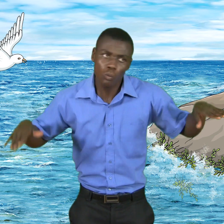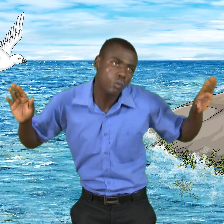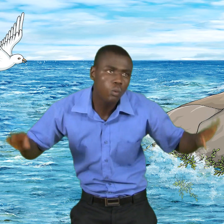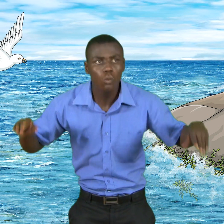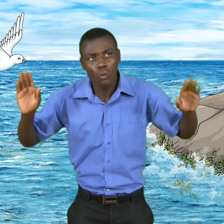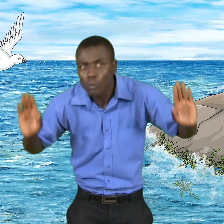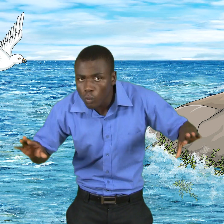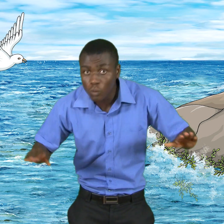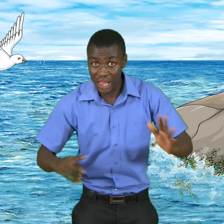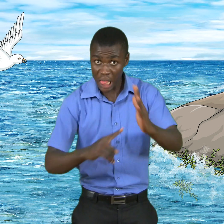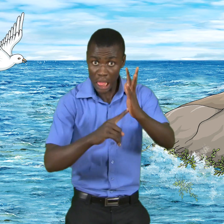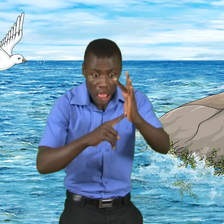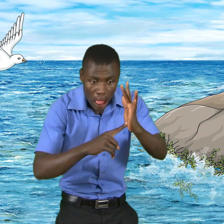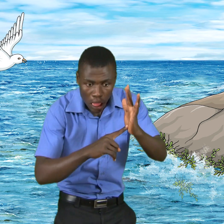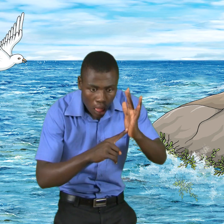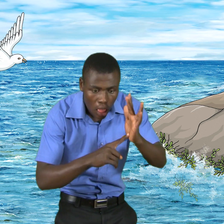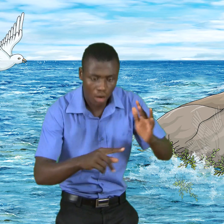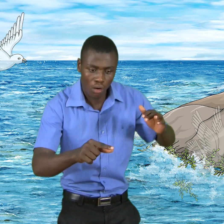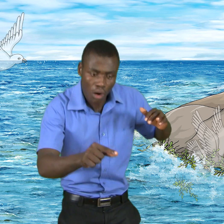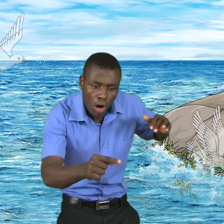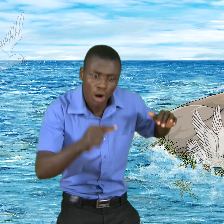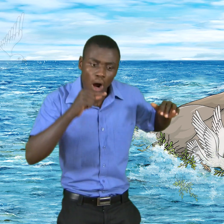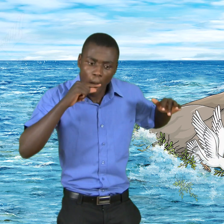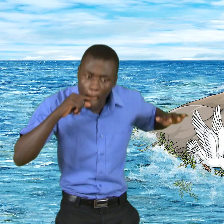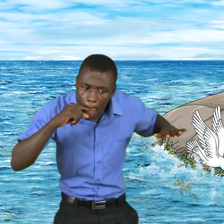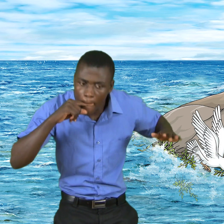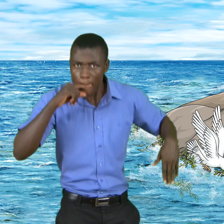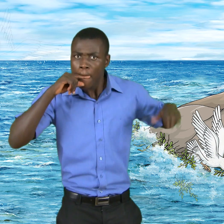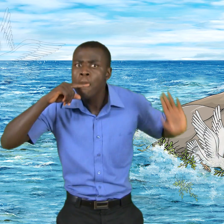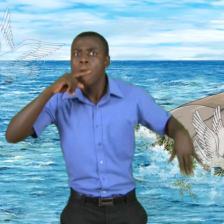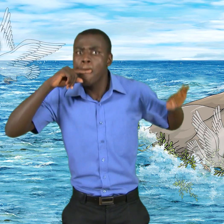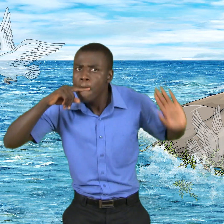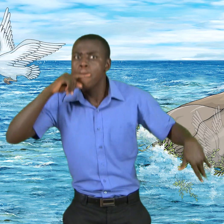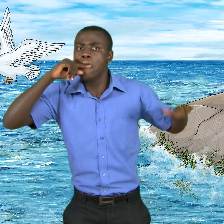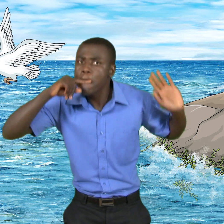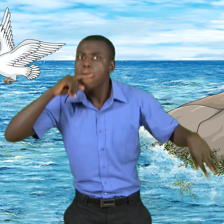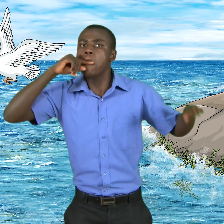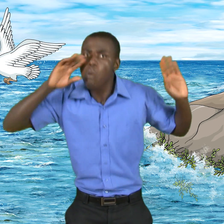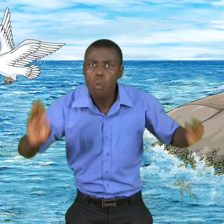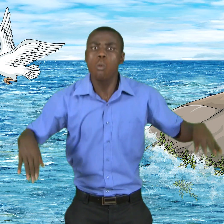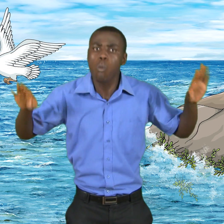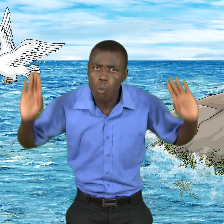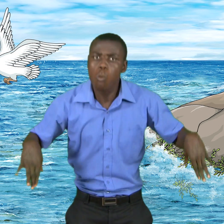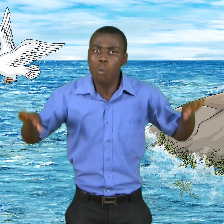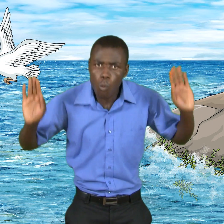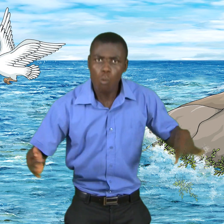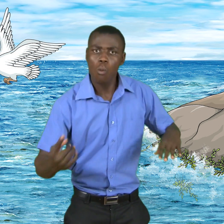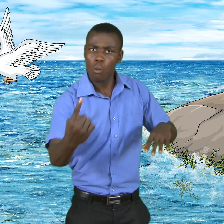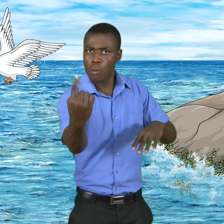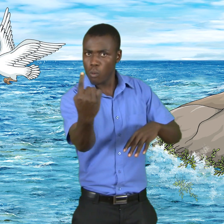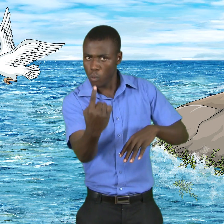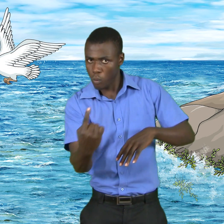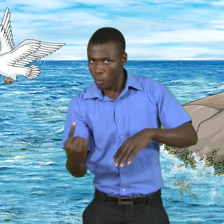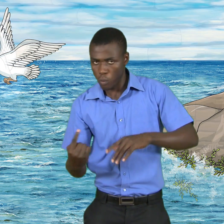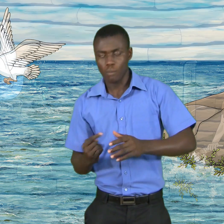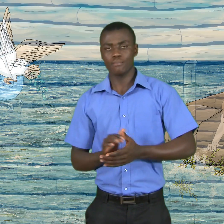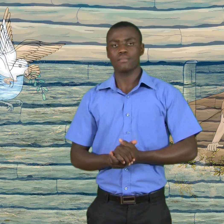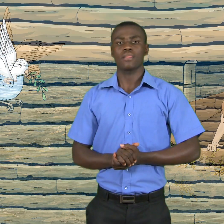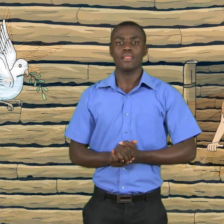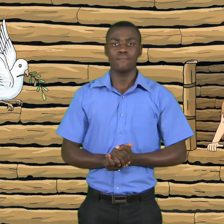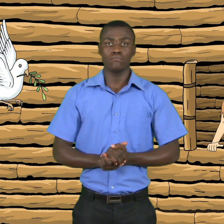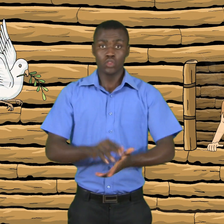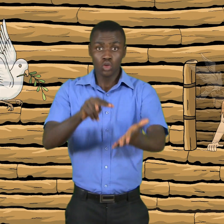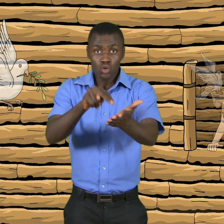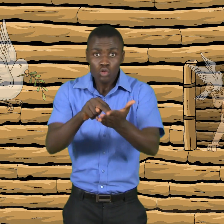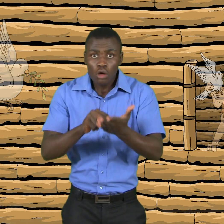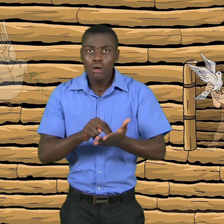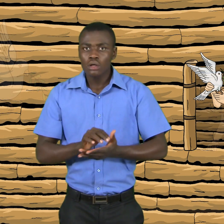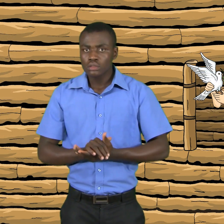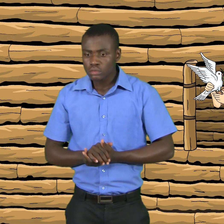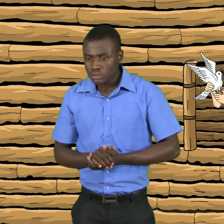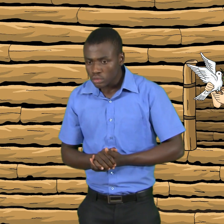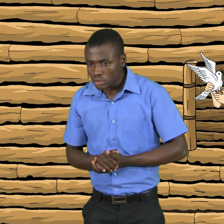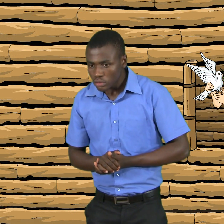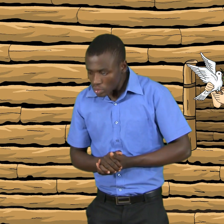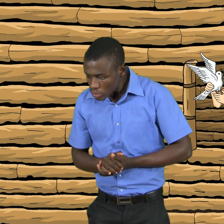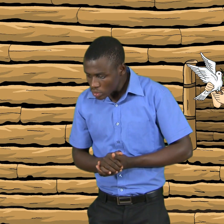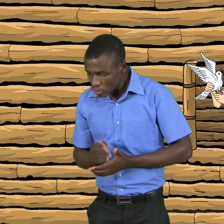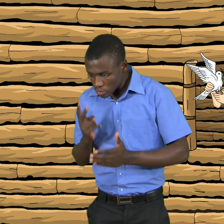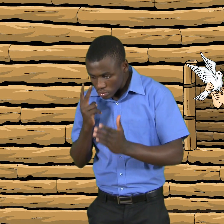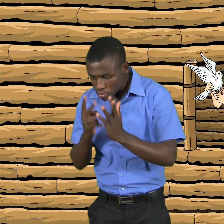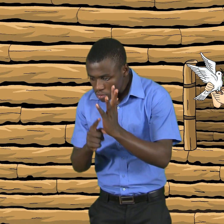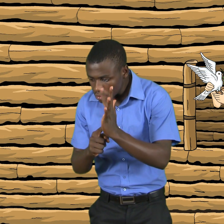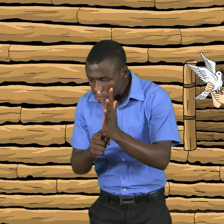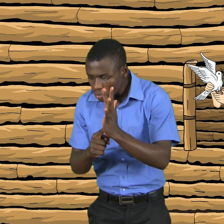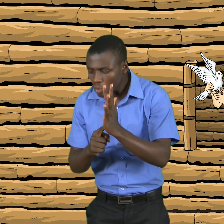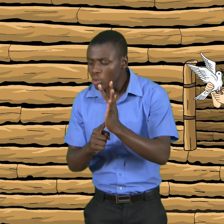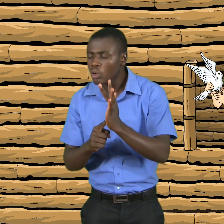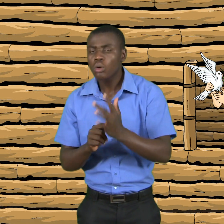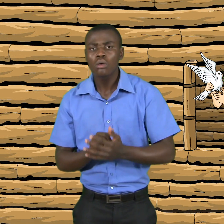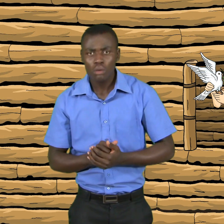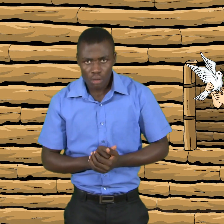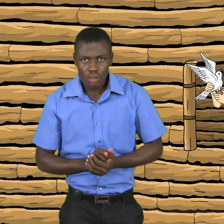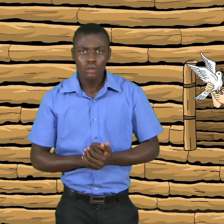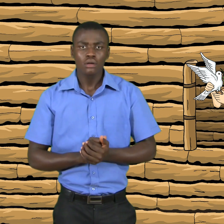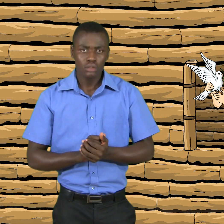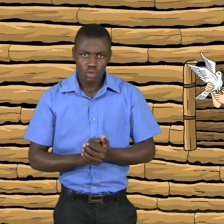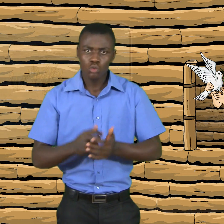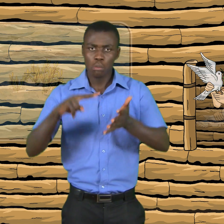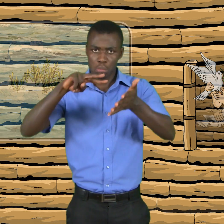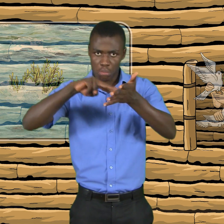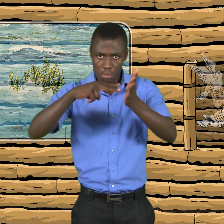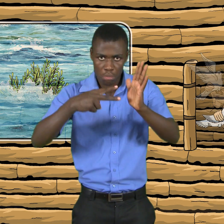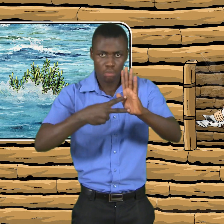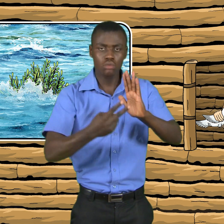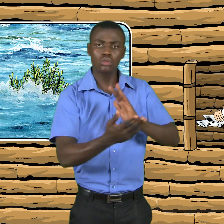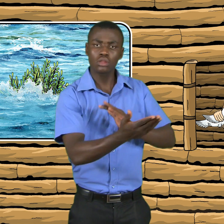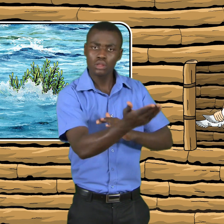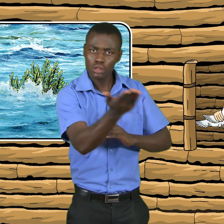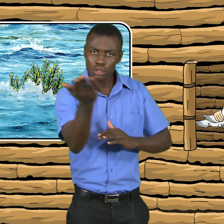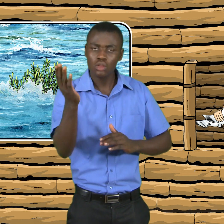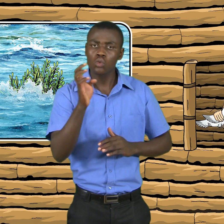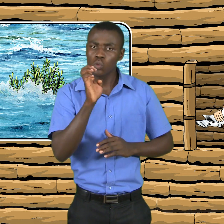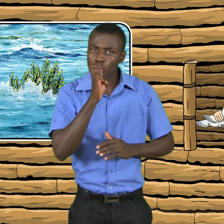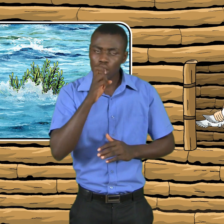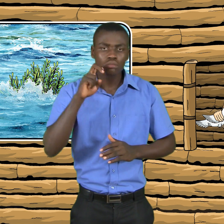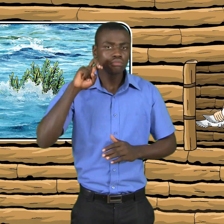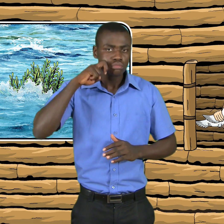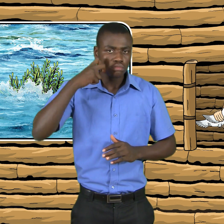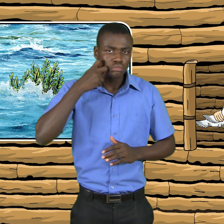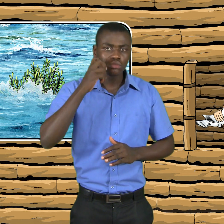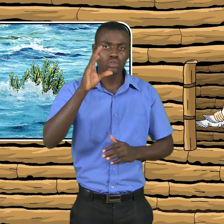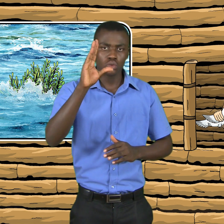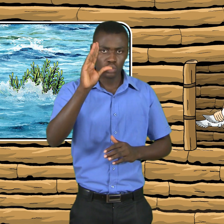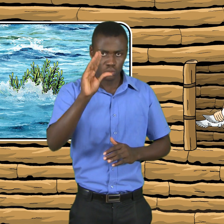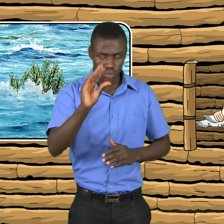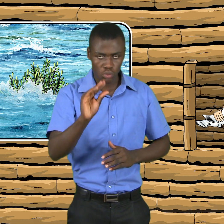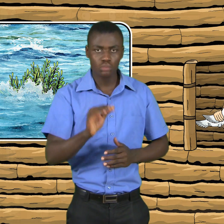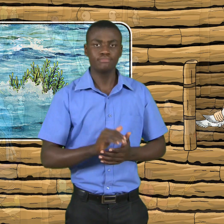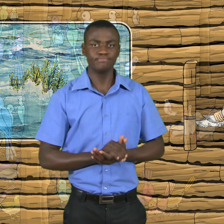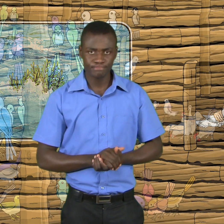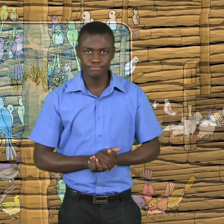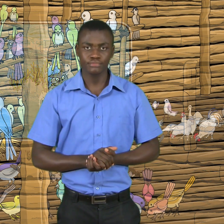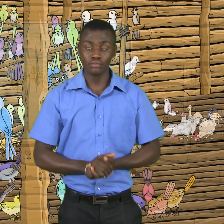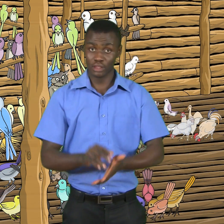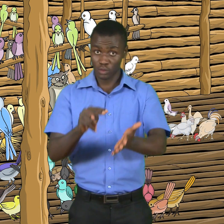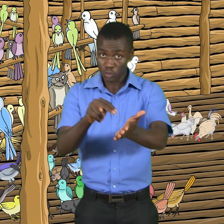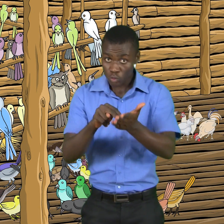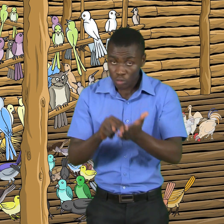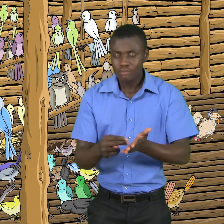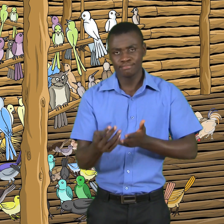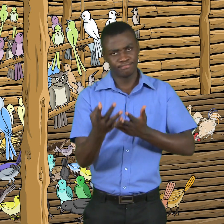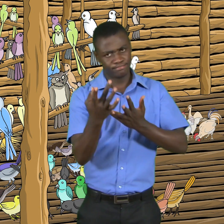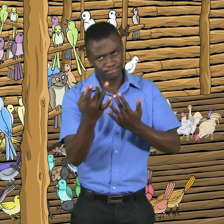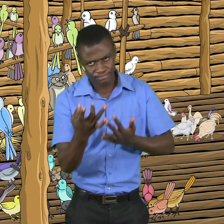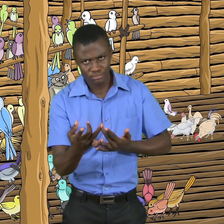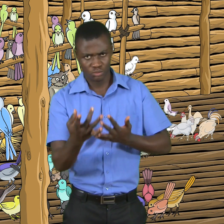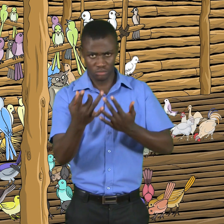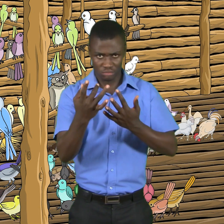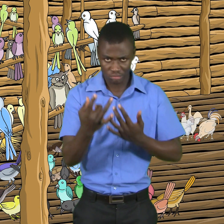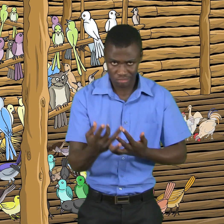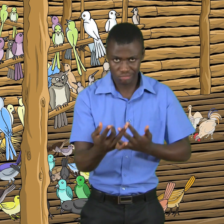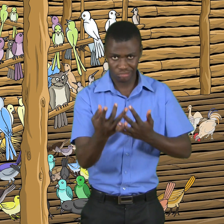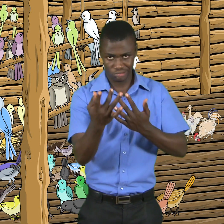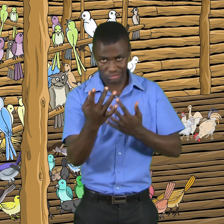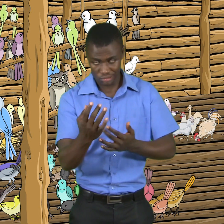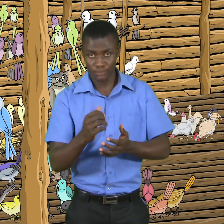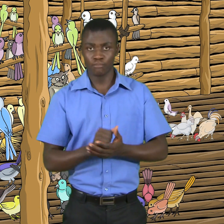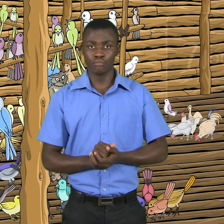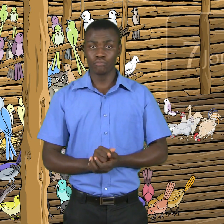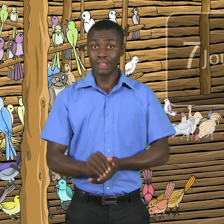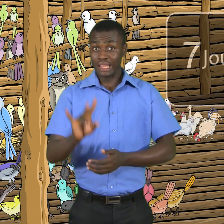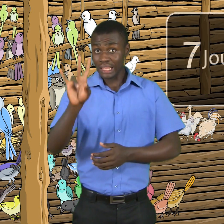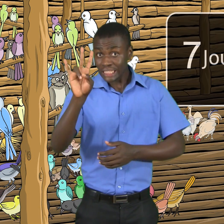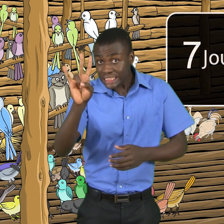And behold, the dove returned to him in the evening with a freshly plucked olive leaf in her beak. So Noah knew that the waters had receded from the earth.